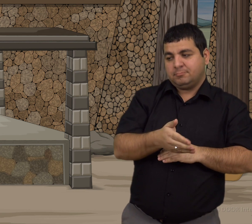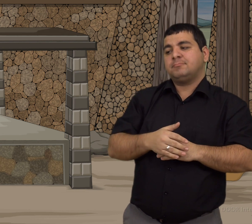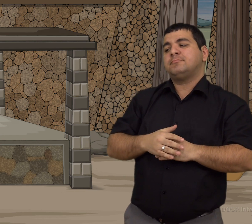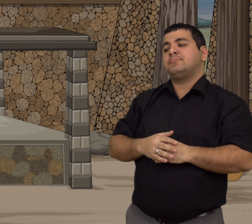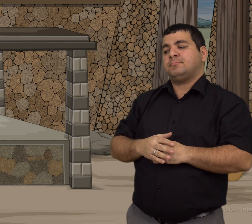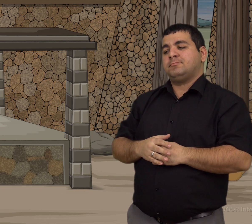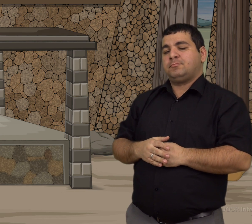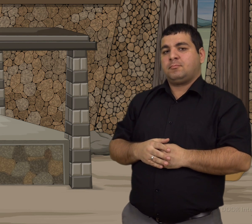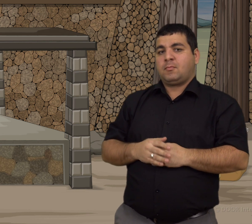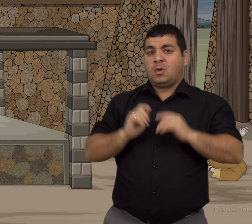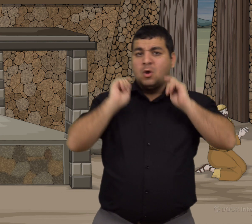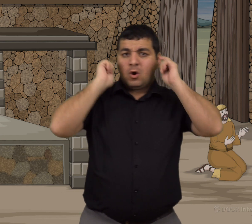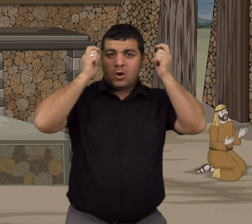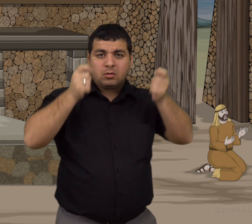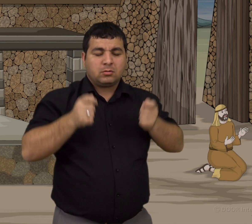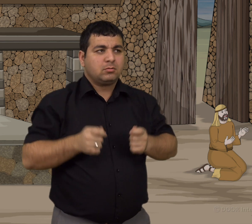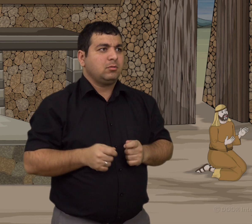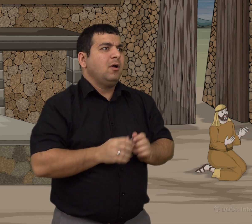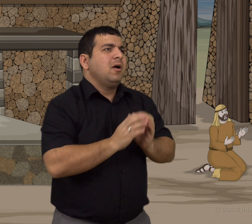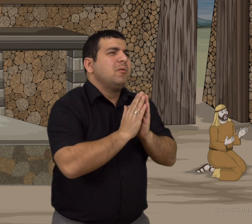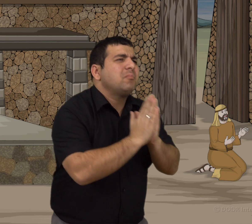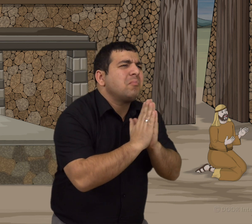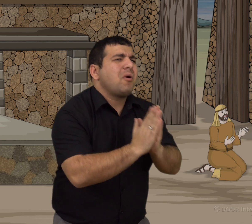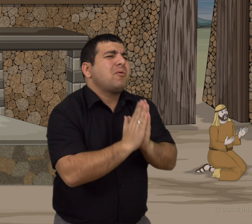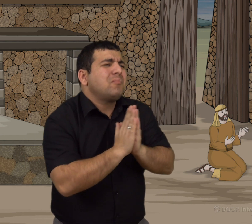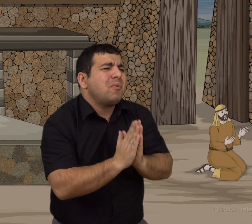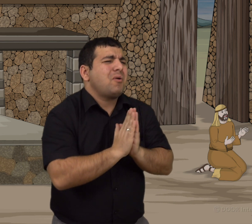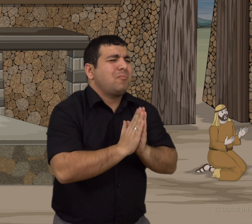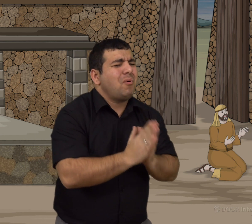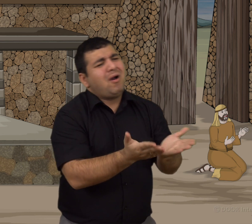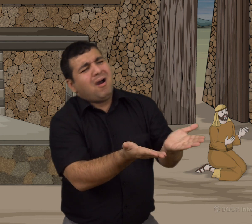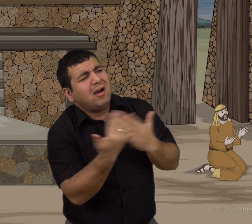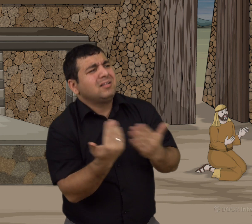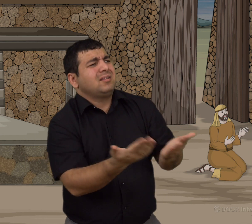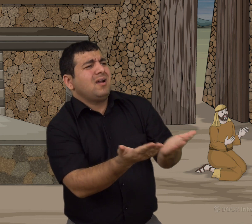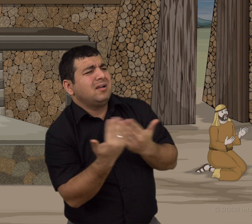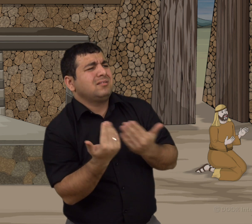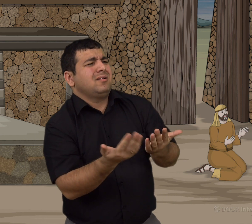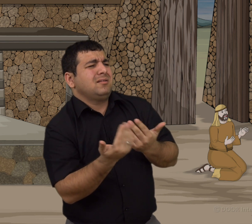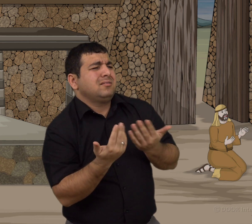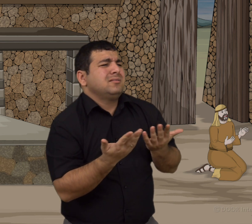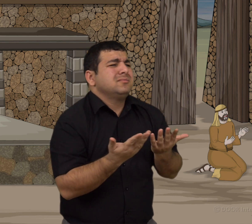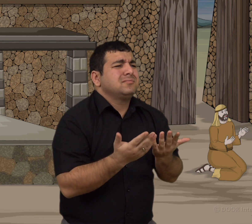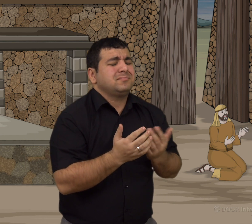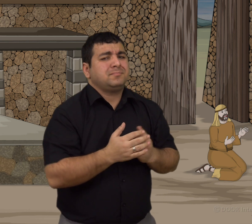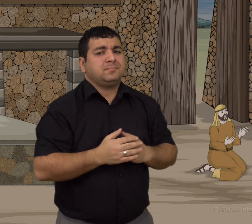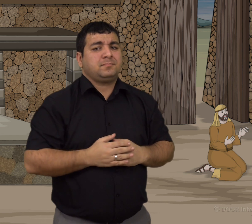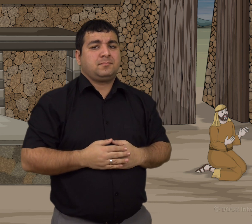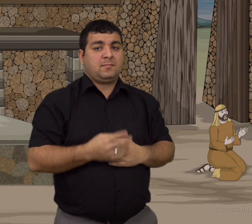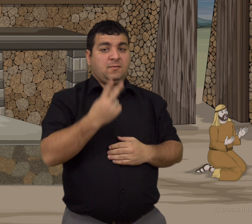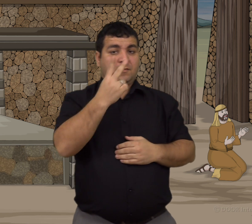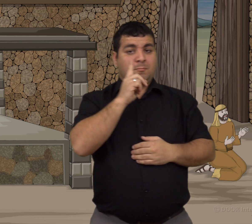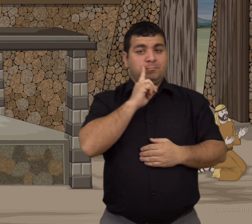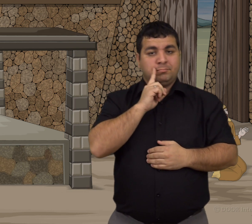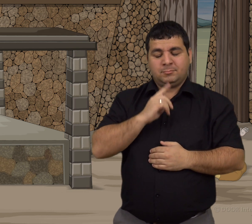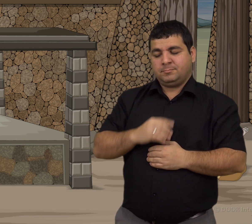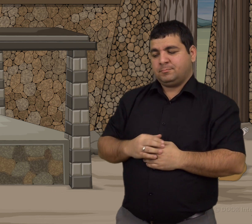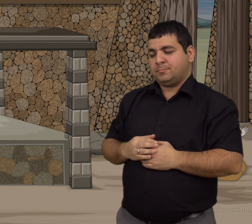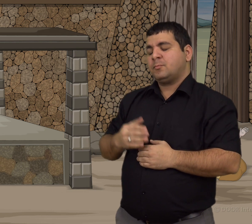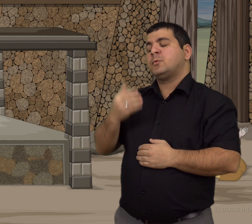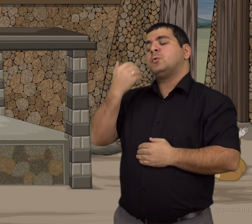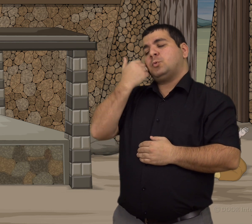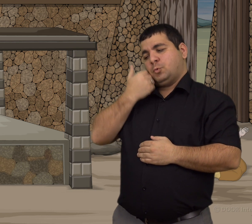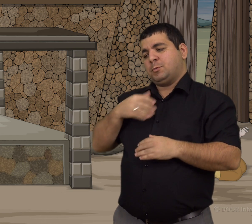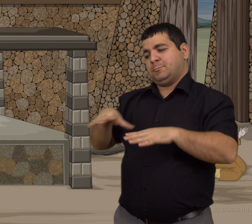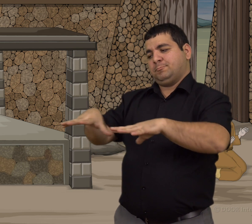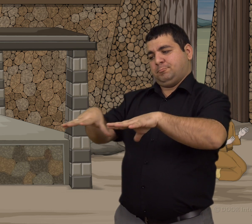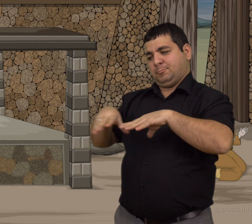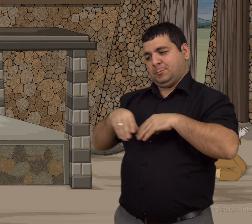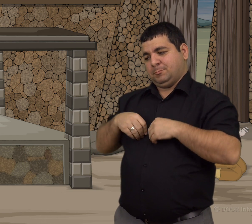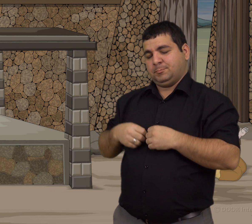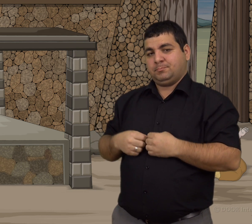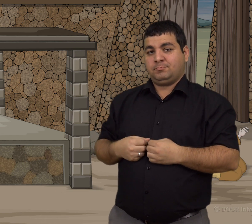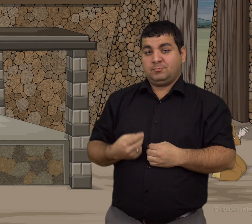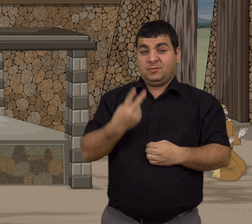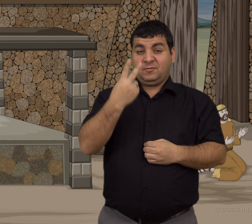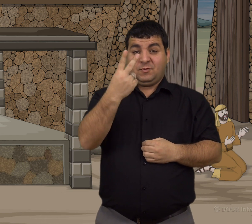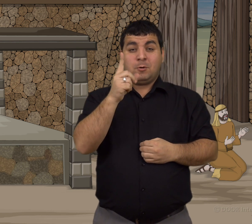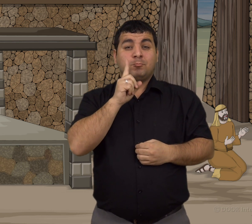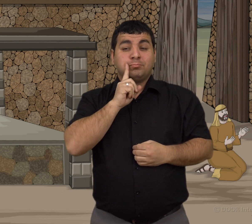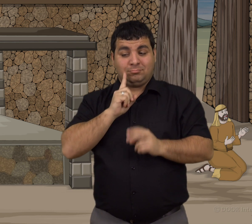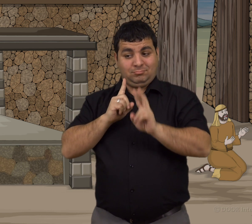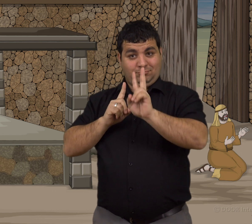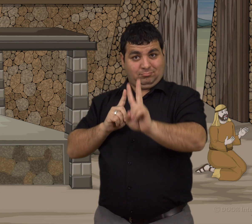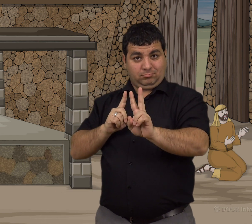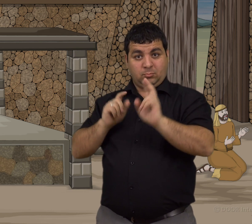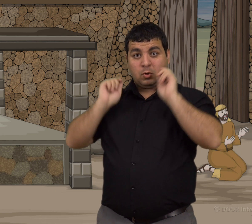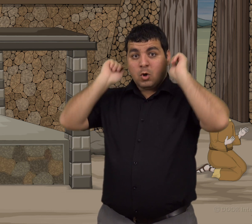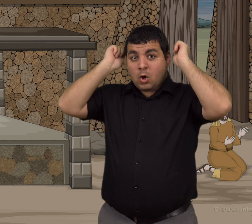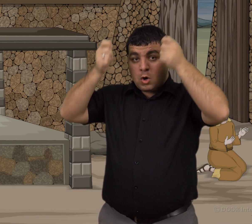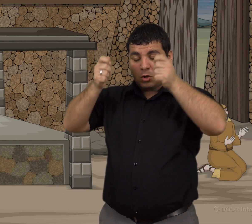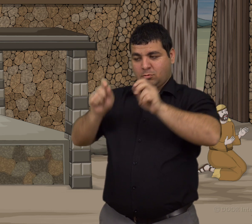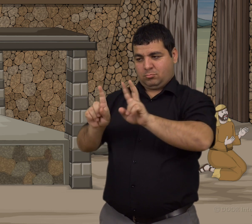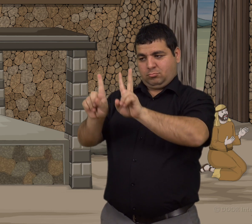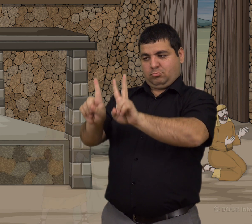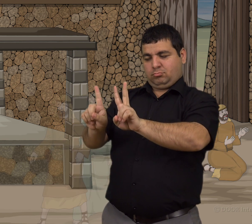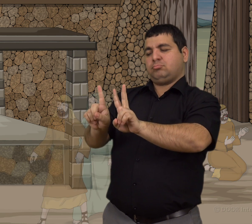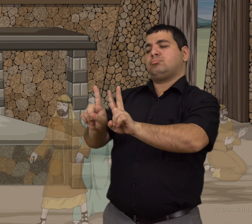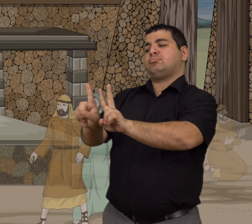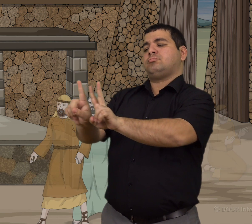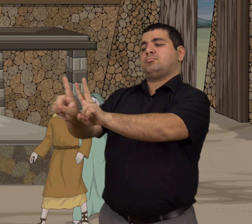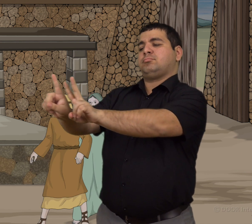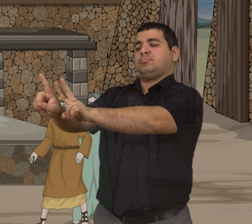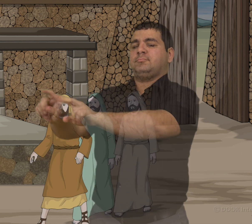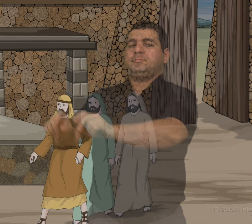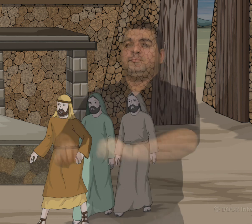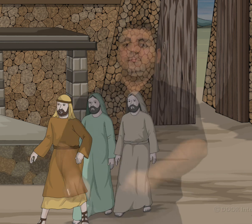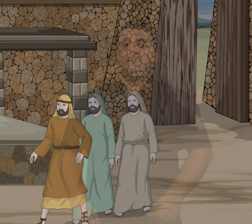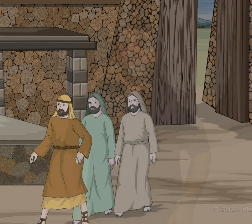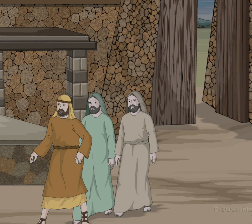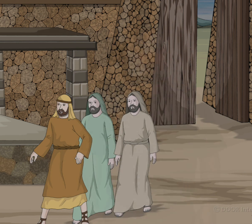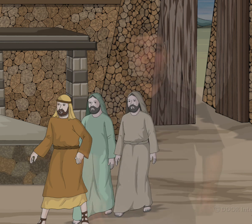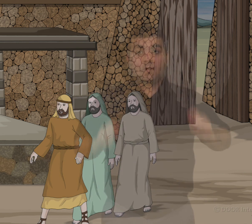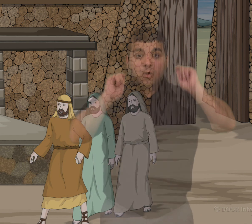“No,” they answered, “we will spend the night in the square.”